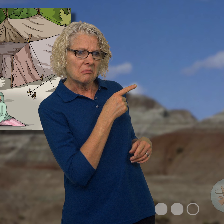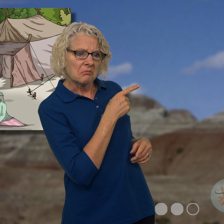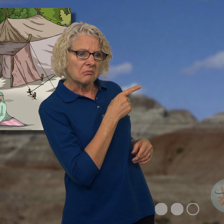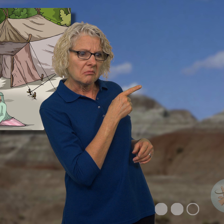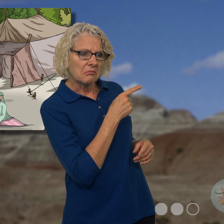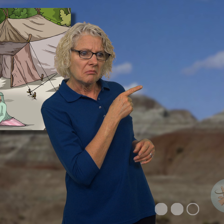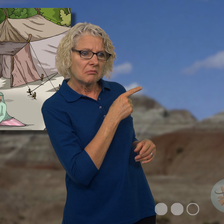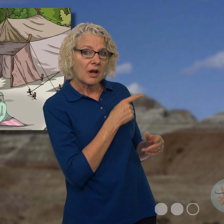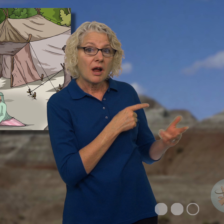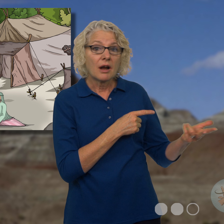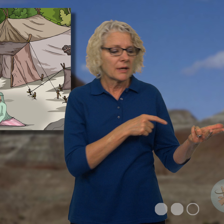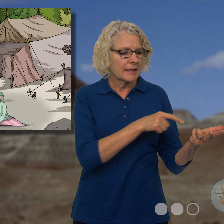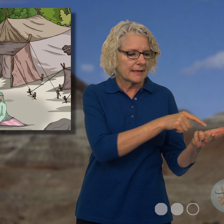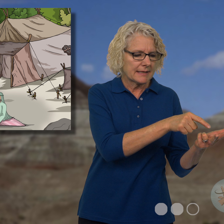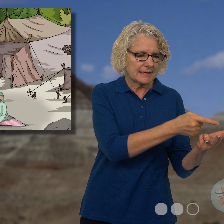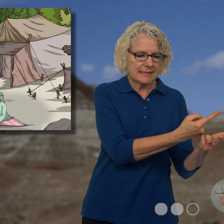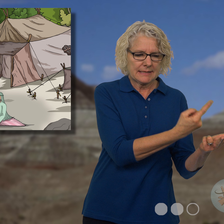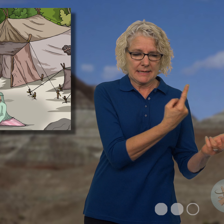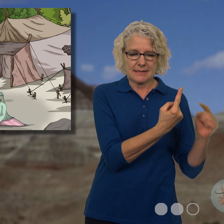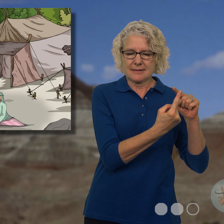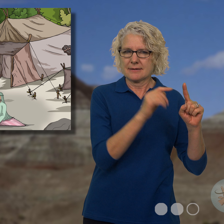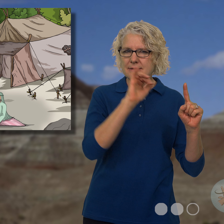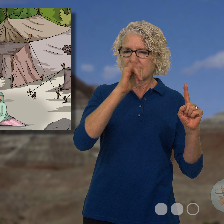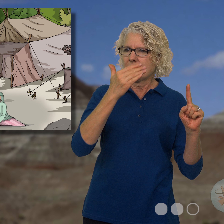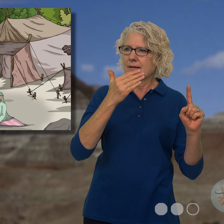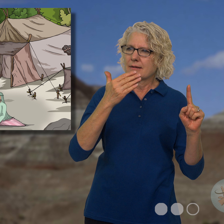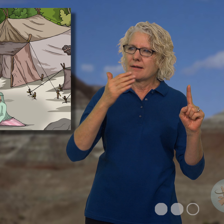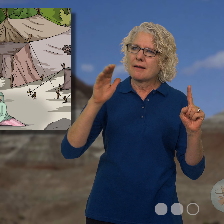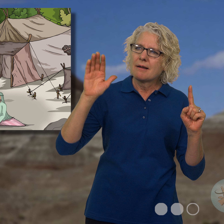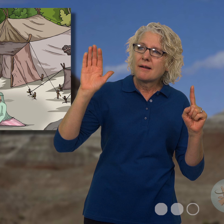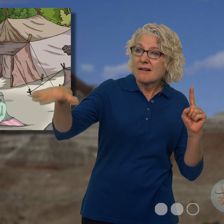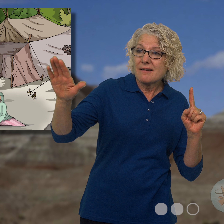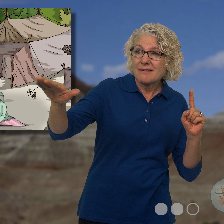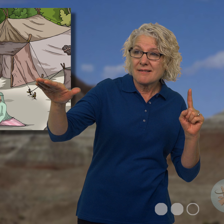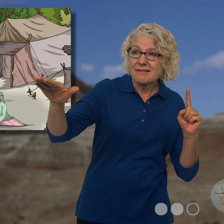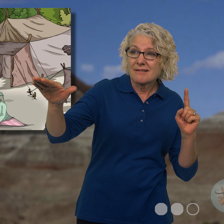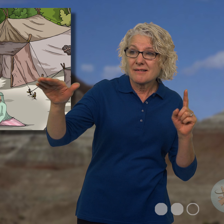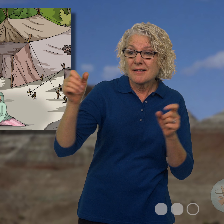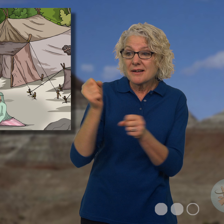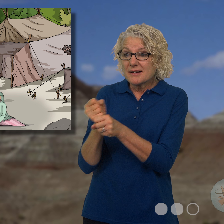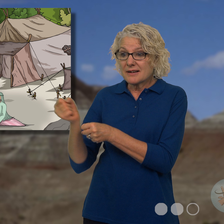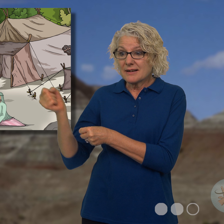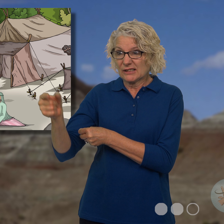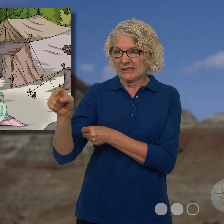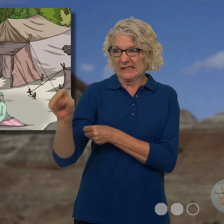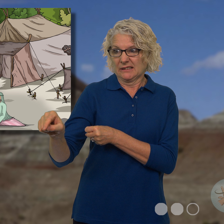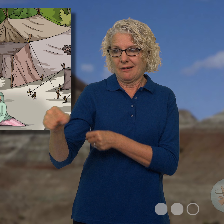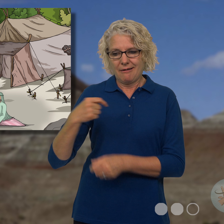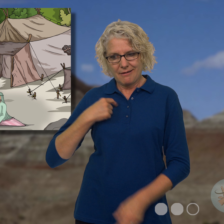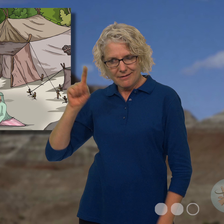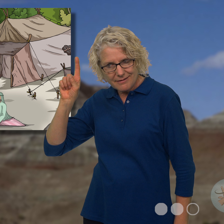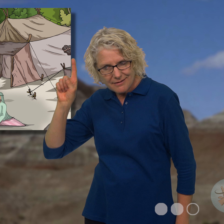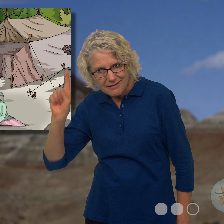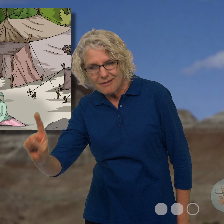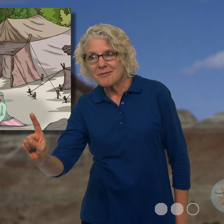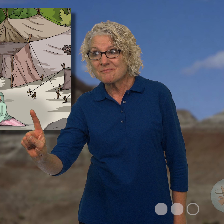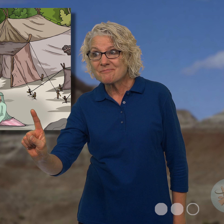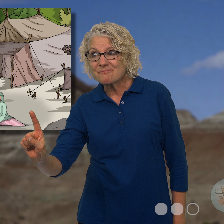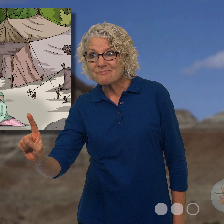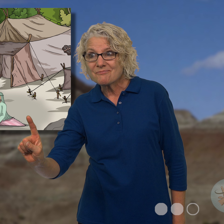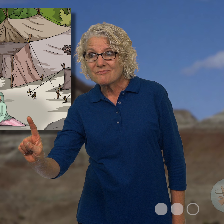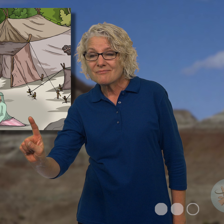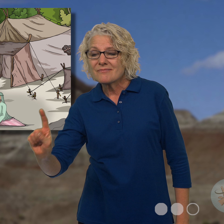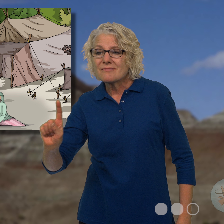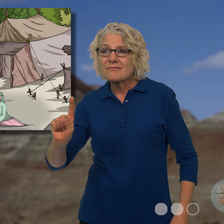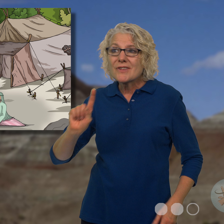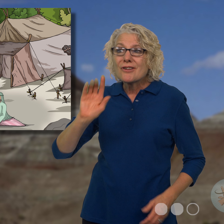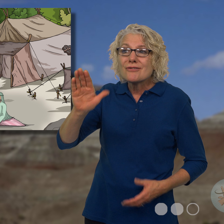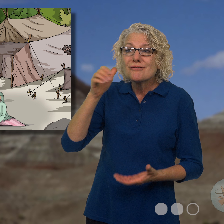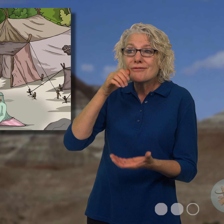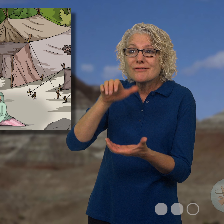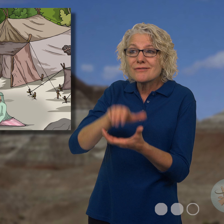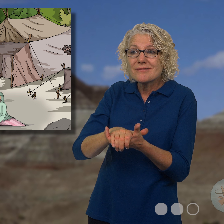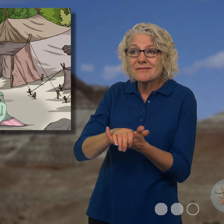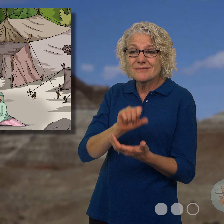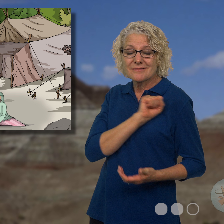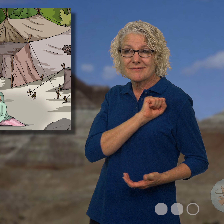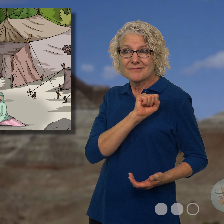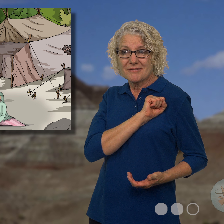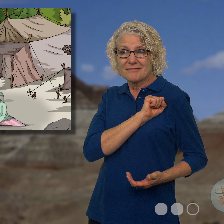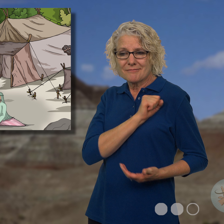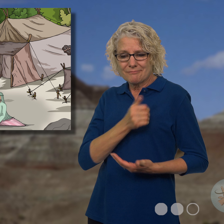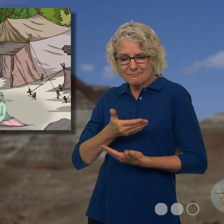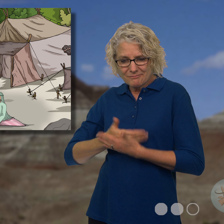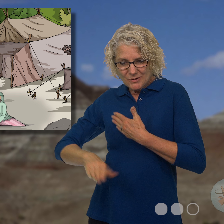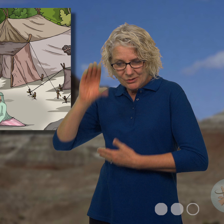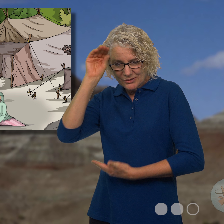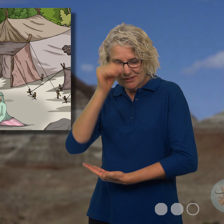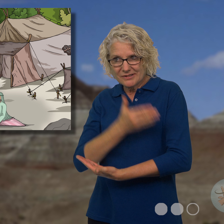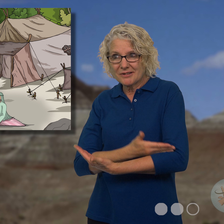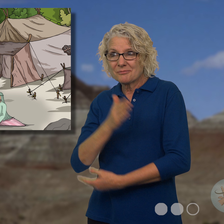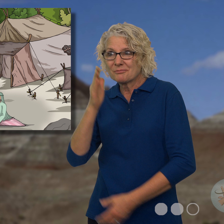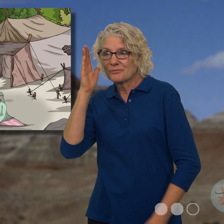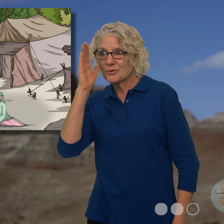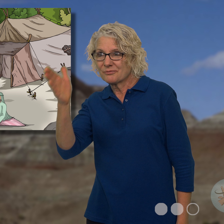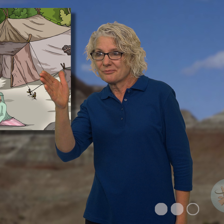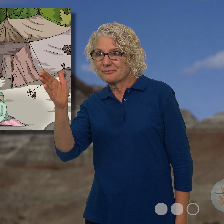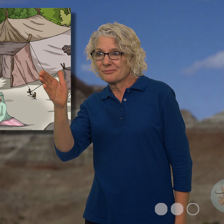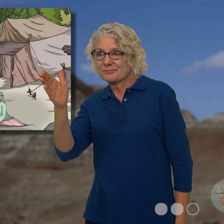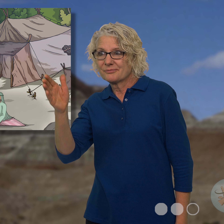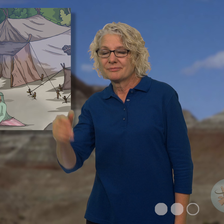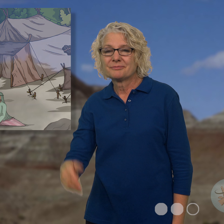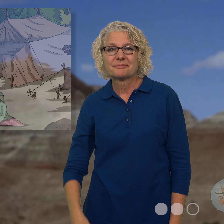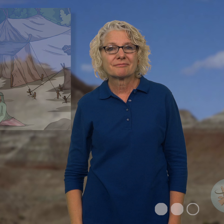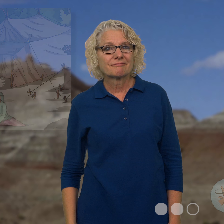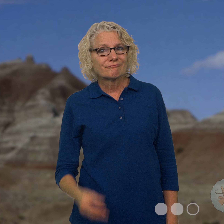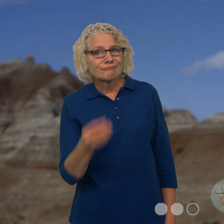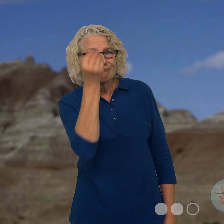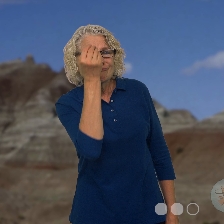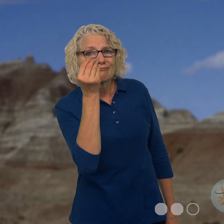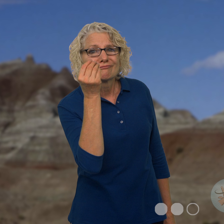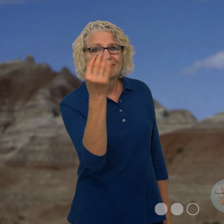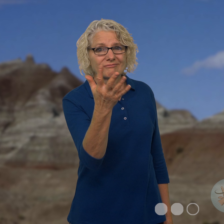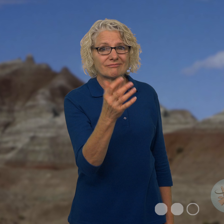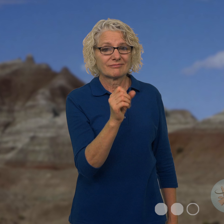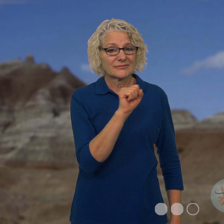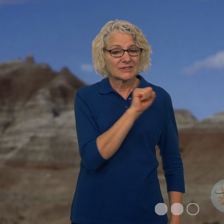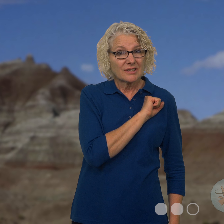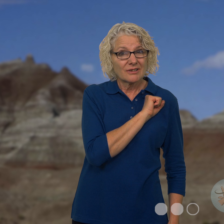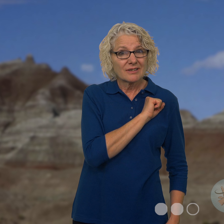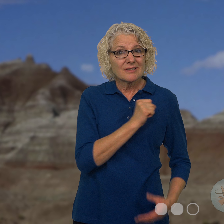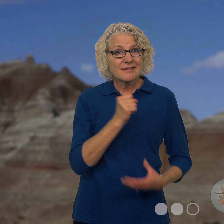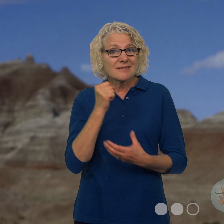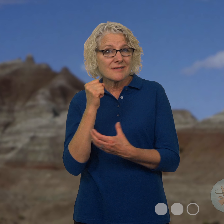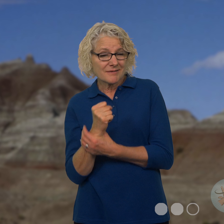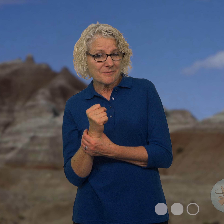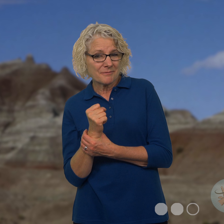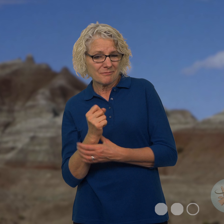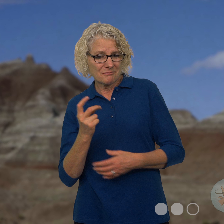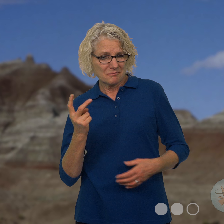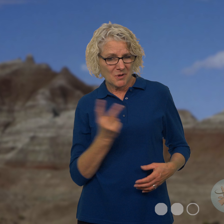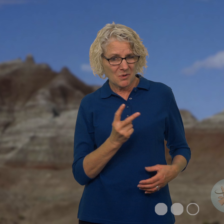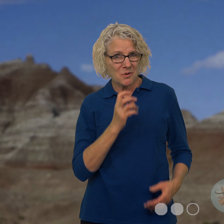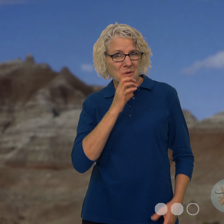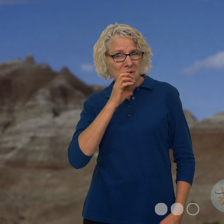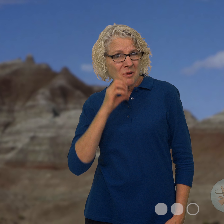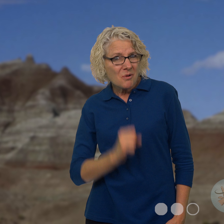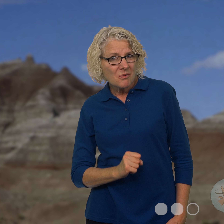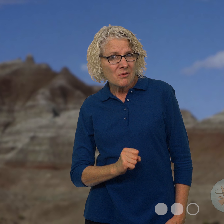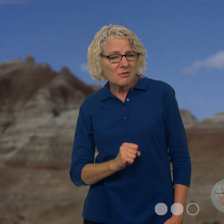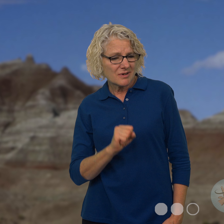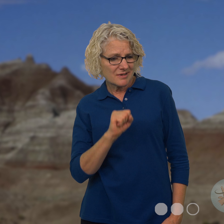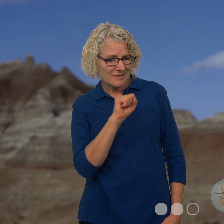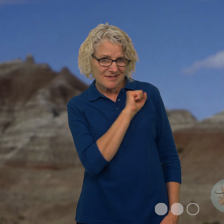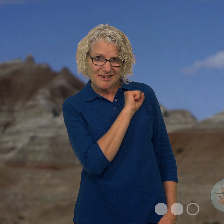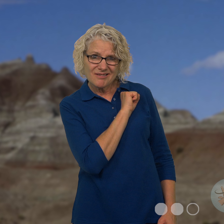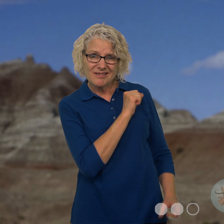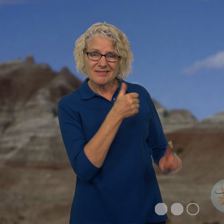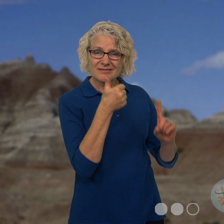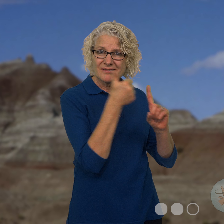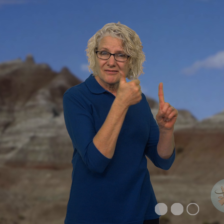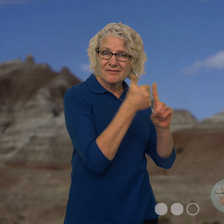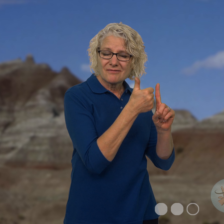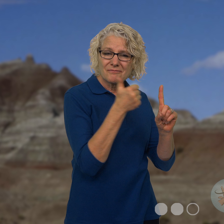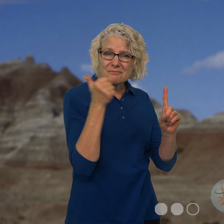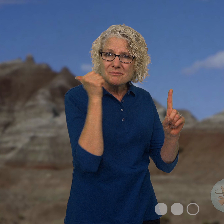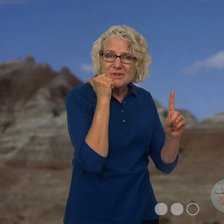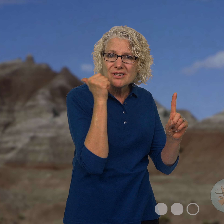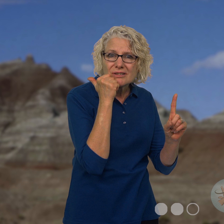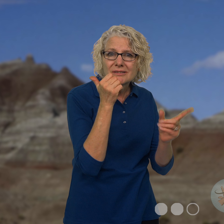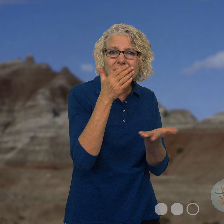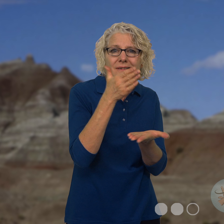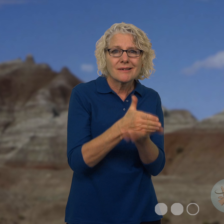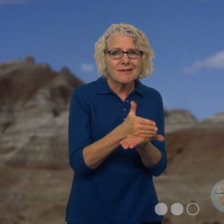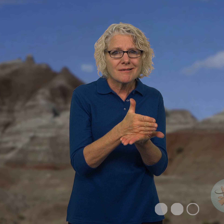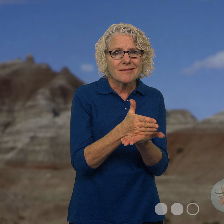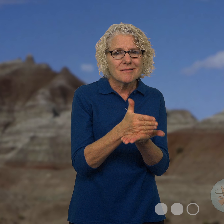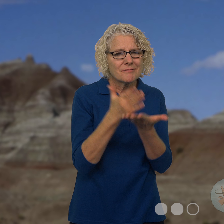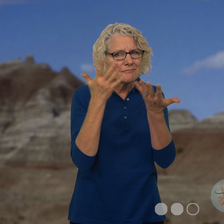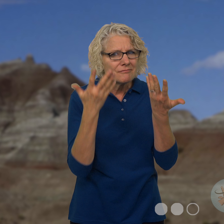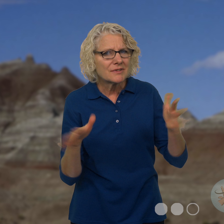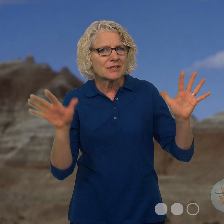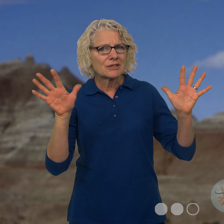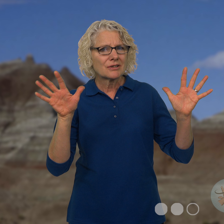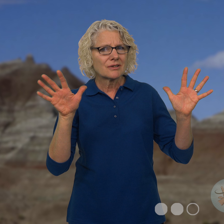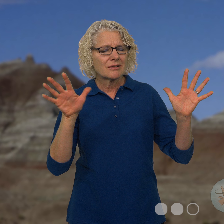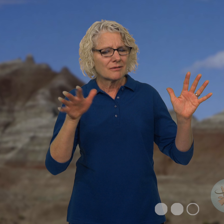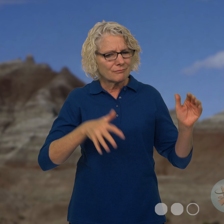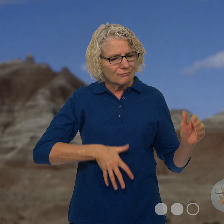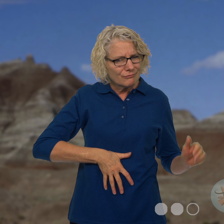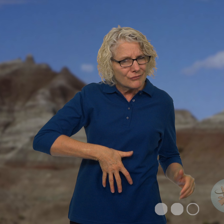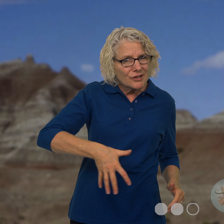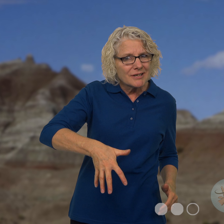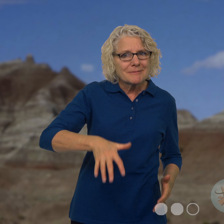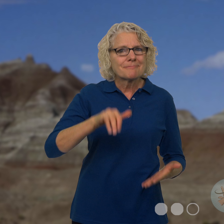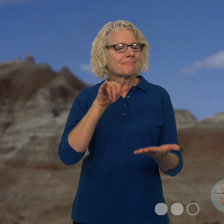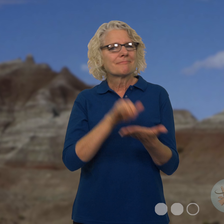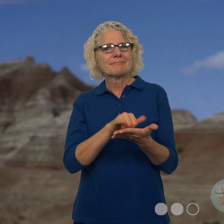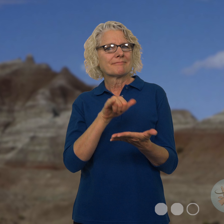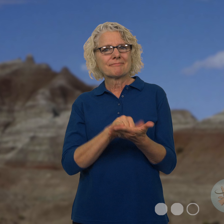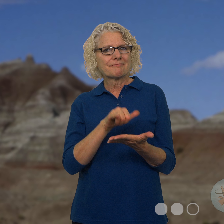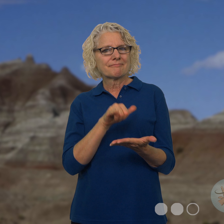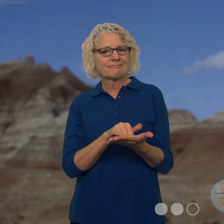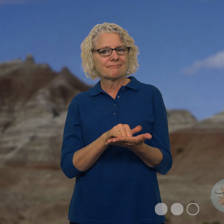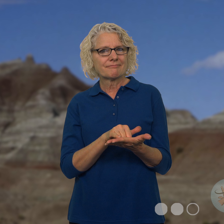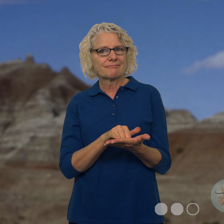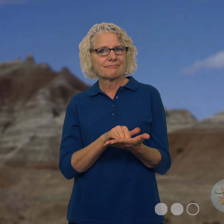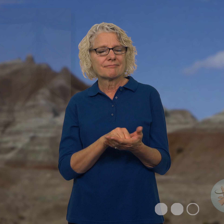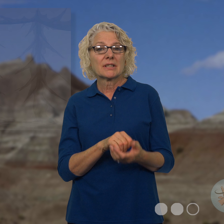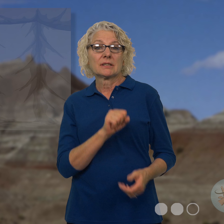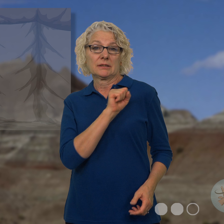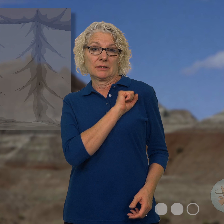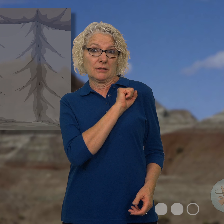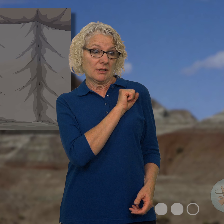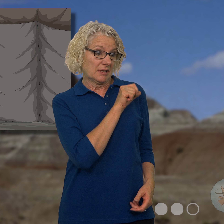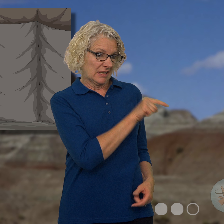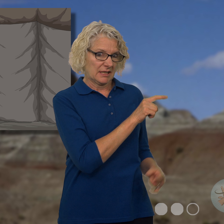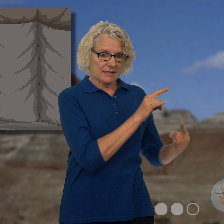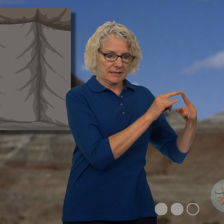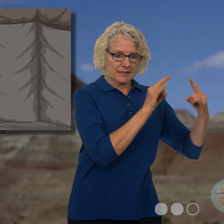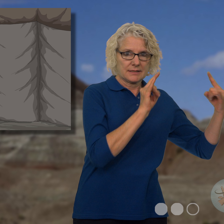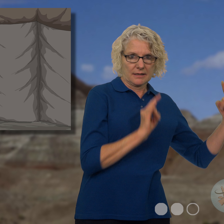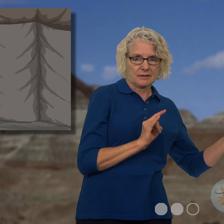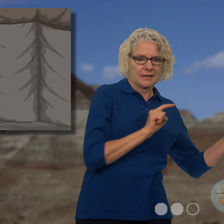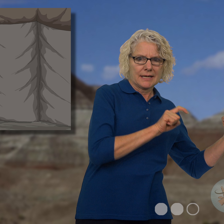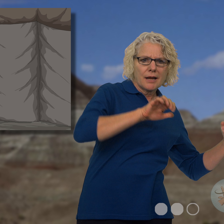Then the LORD said, “I will surely return to you at this time next year, and your wife Sarah will have a son!”